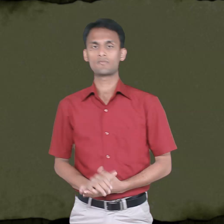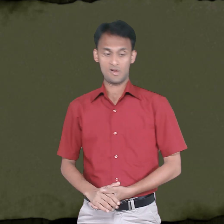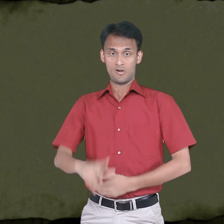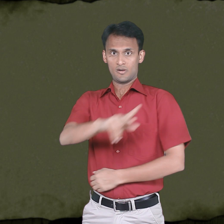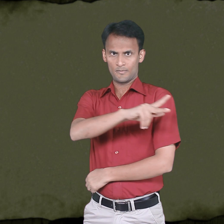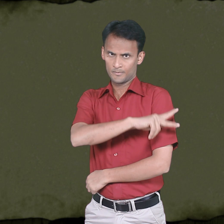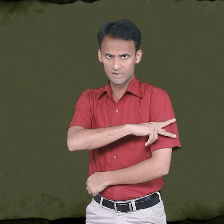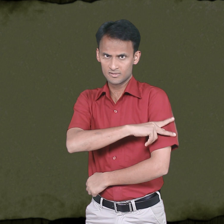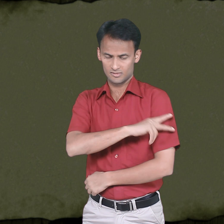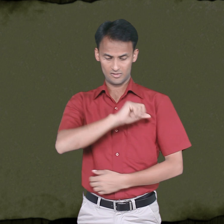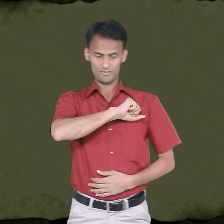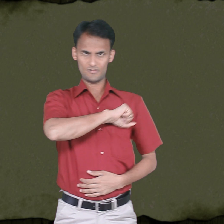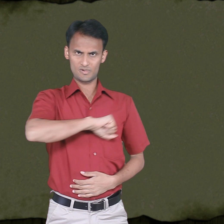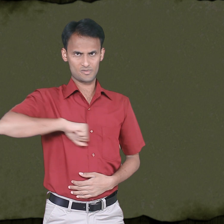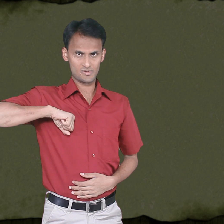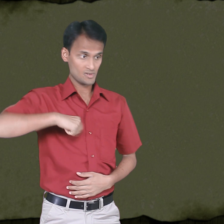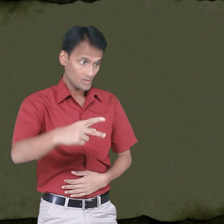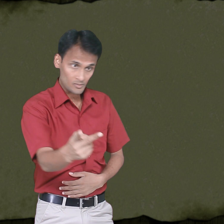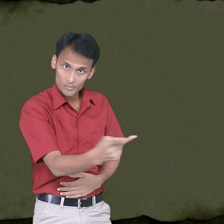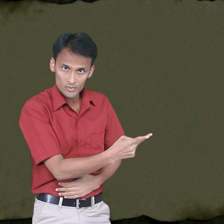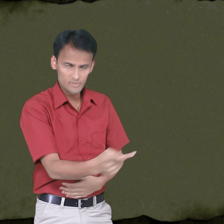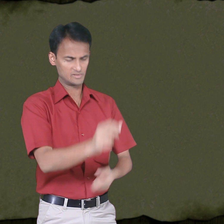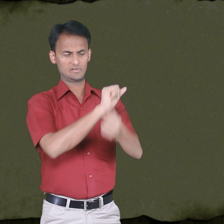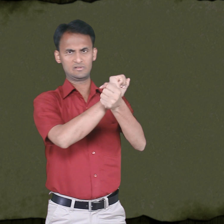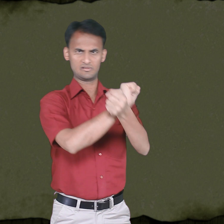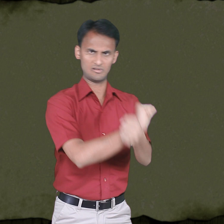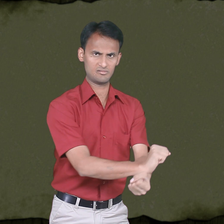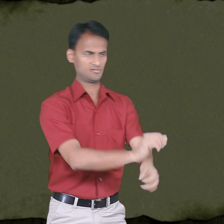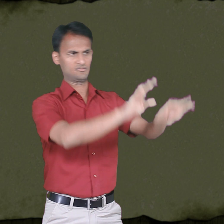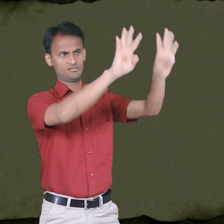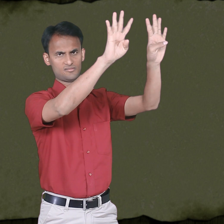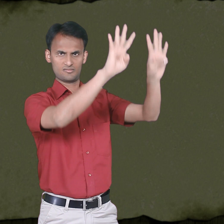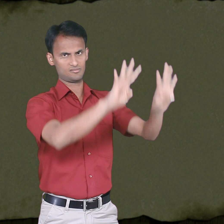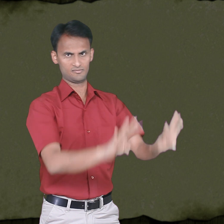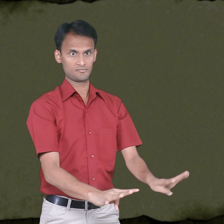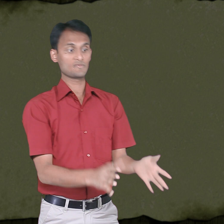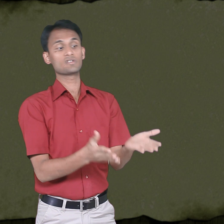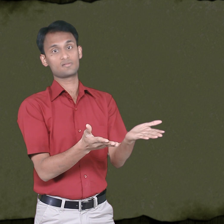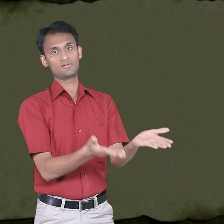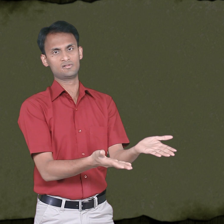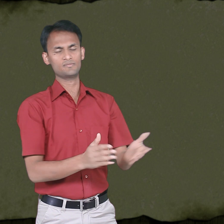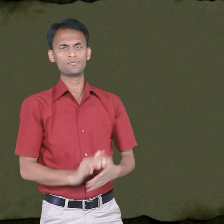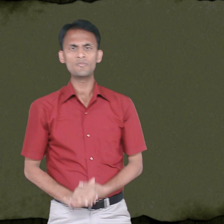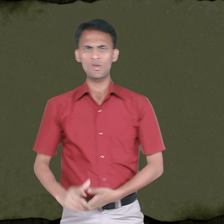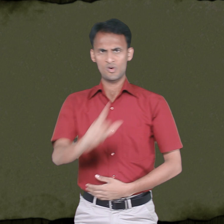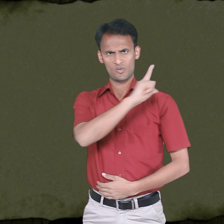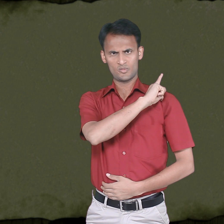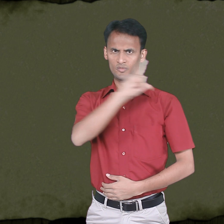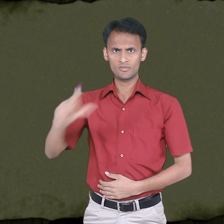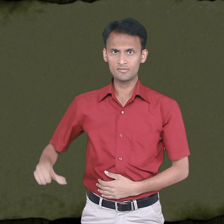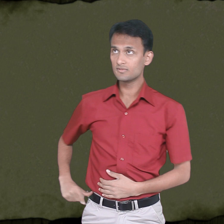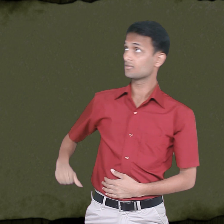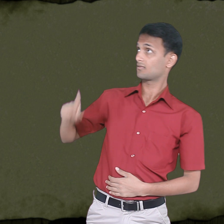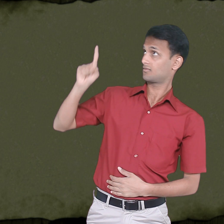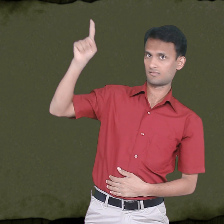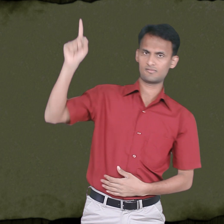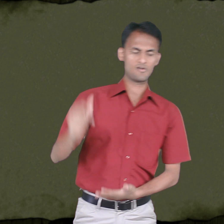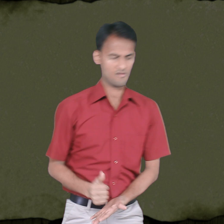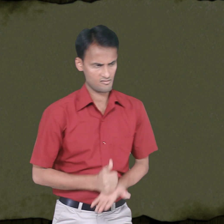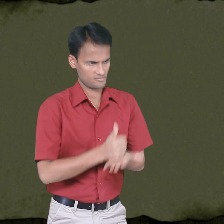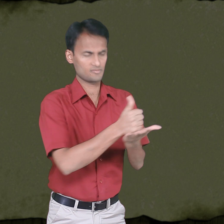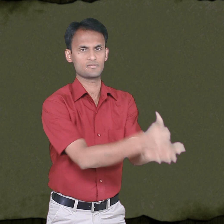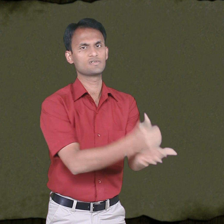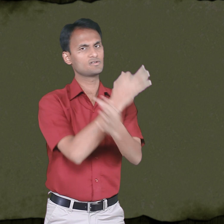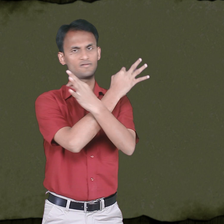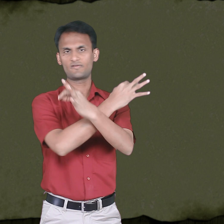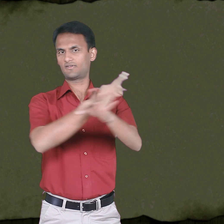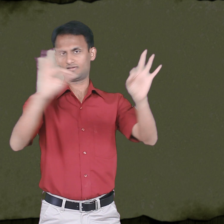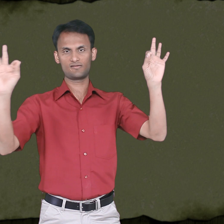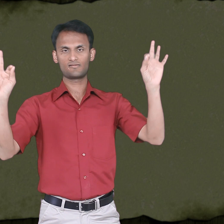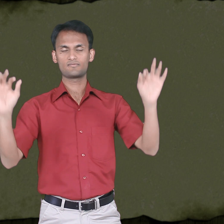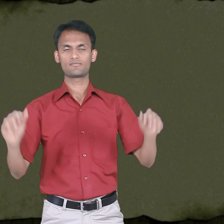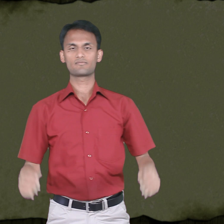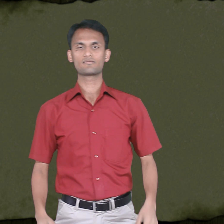The Lord frees Paul and Silas from prison